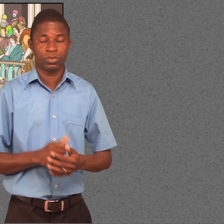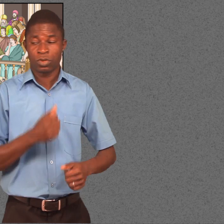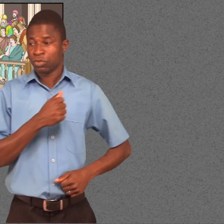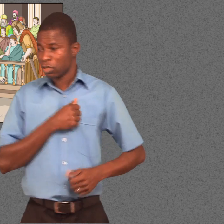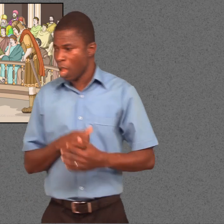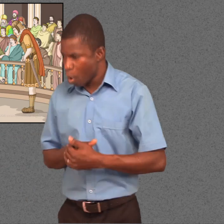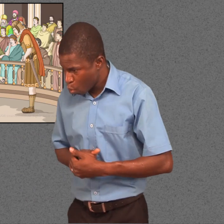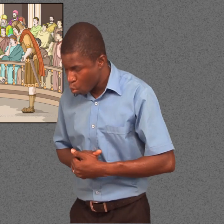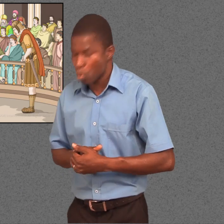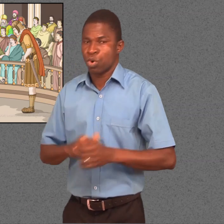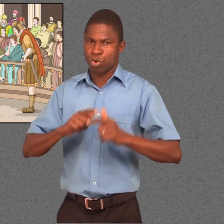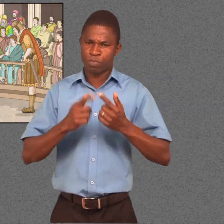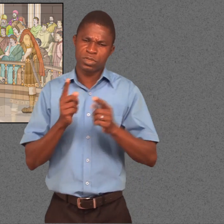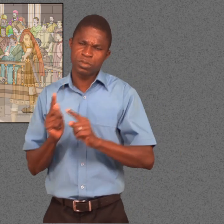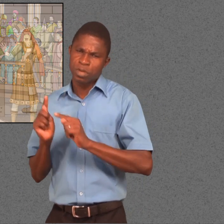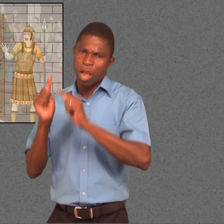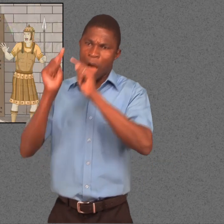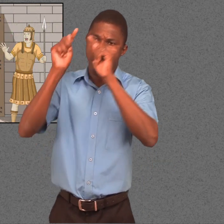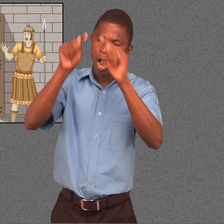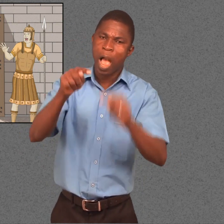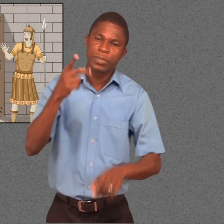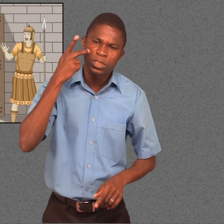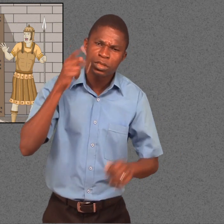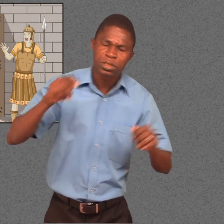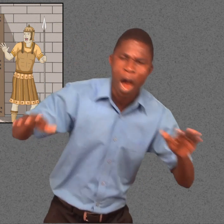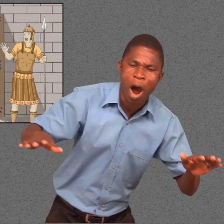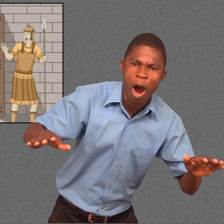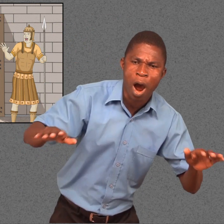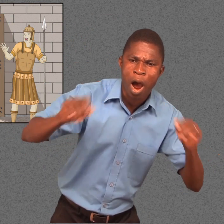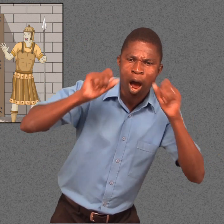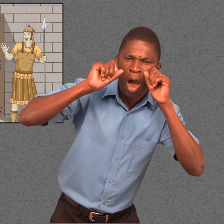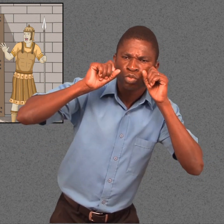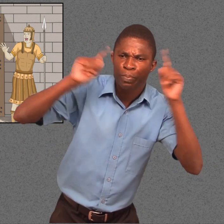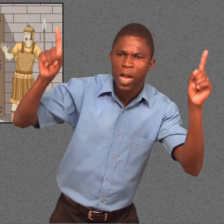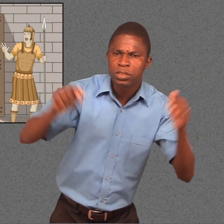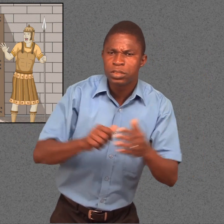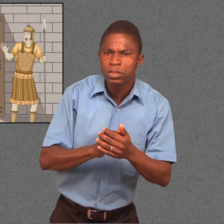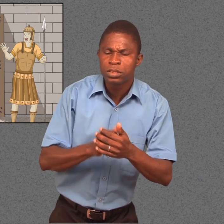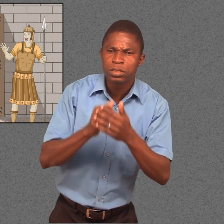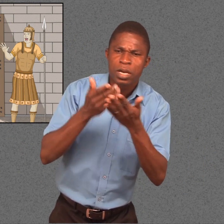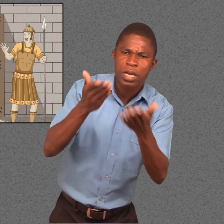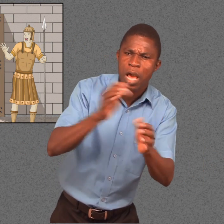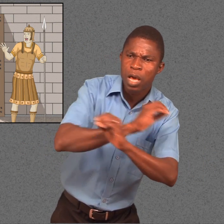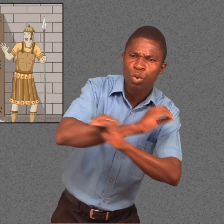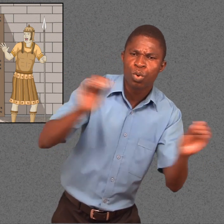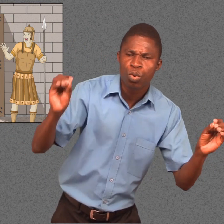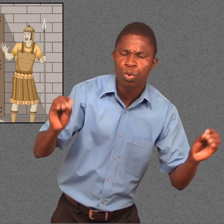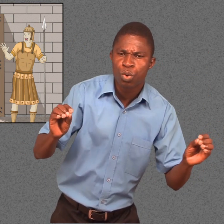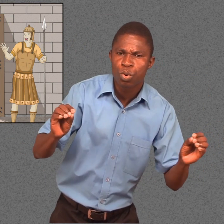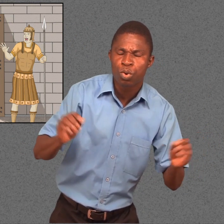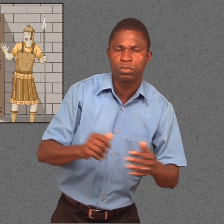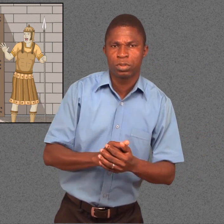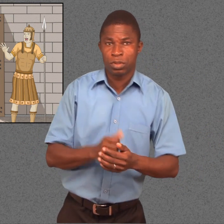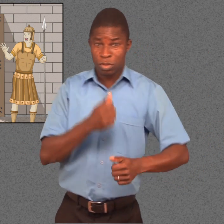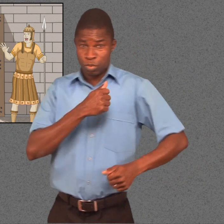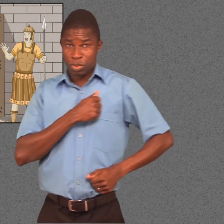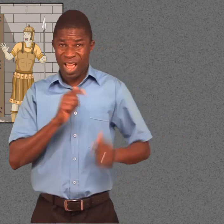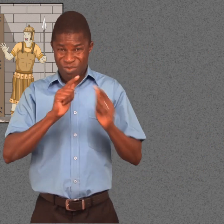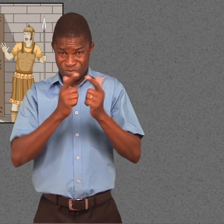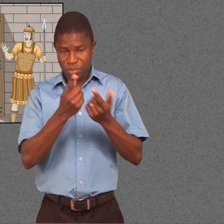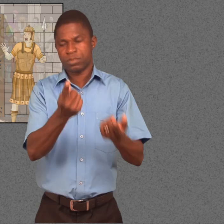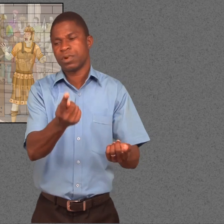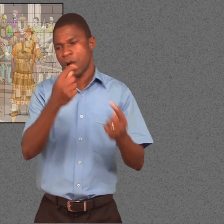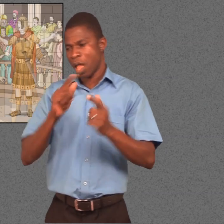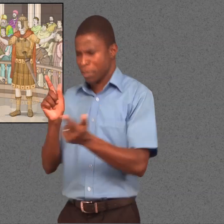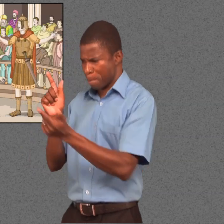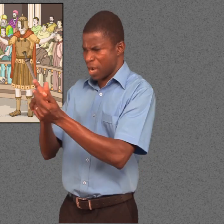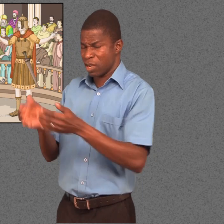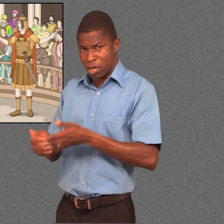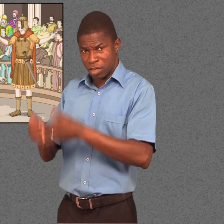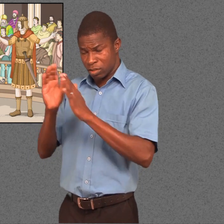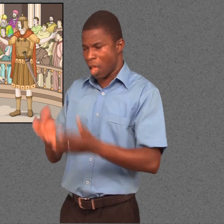But on arriving at the jail, the officers did not find them there.